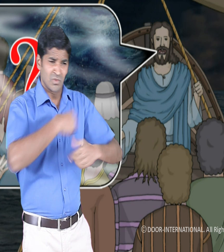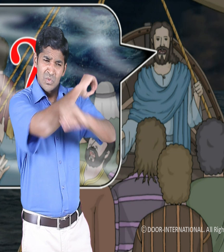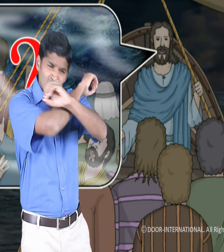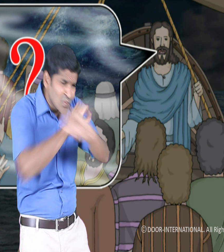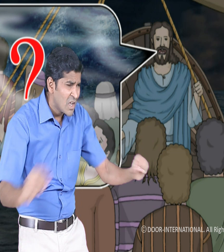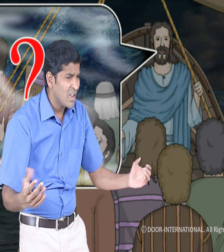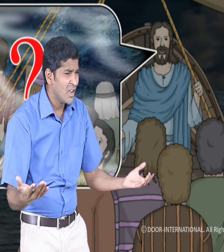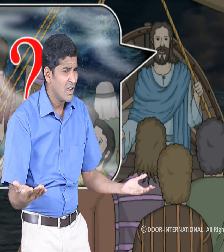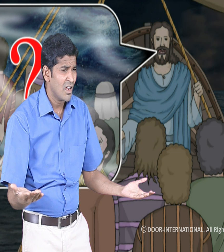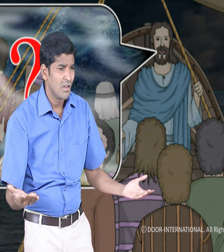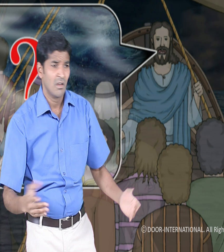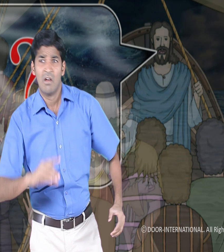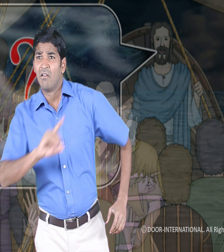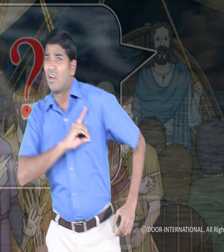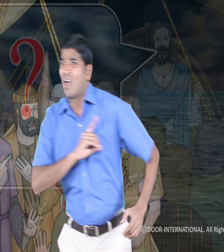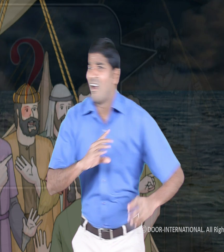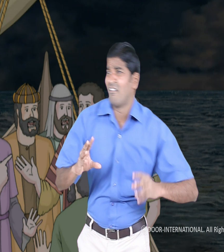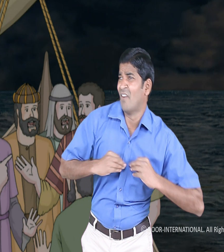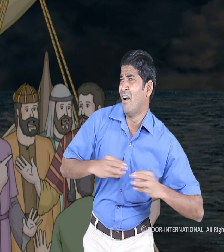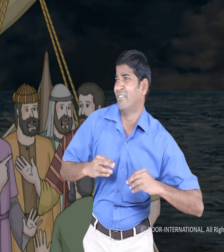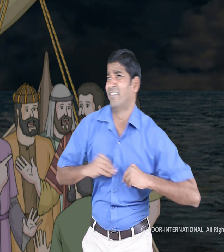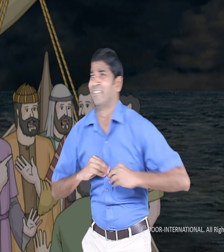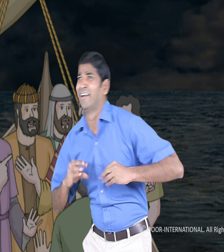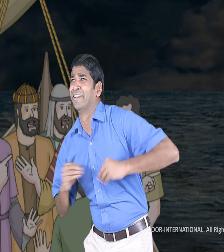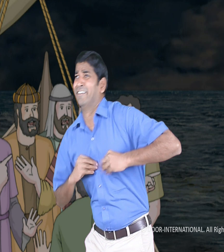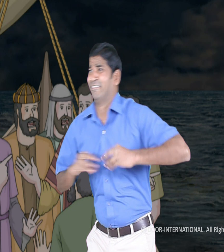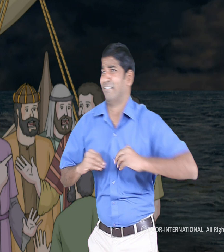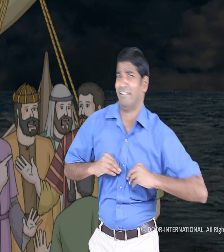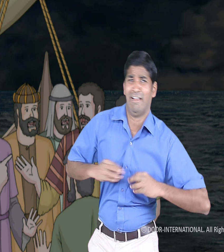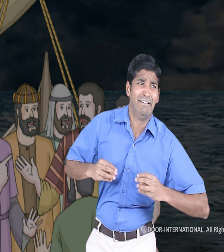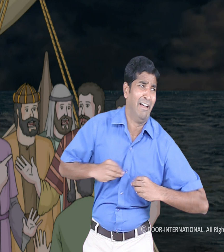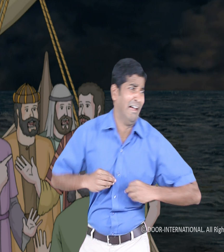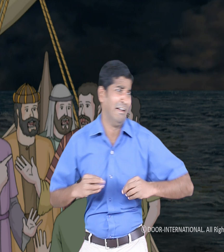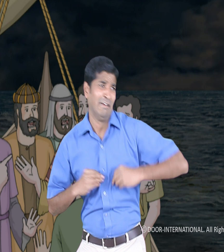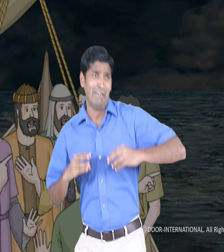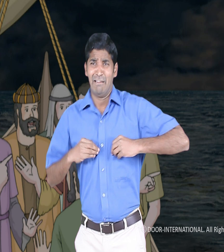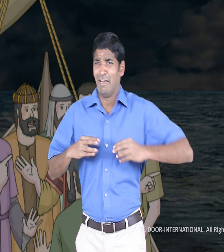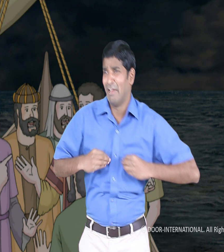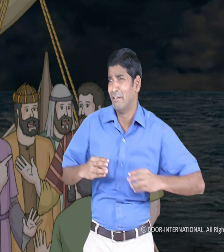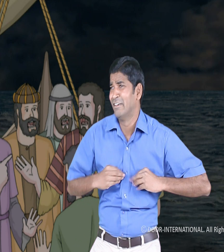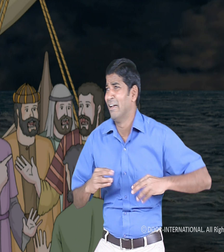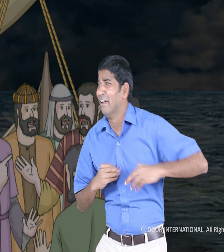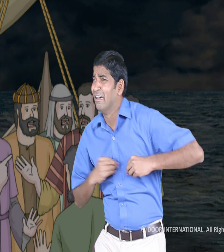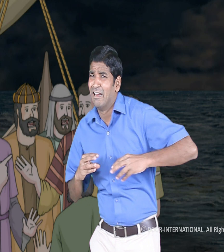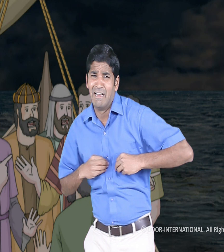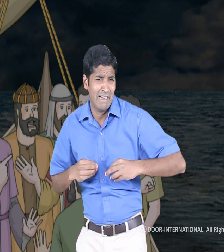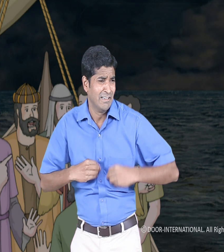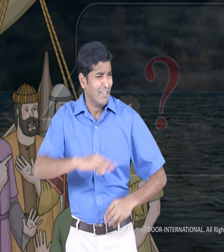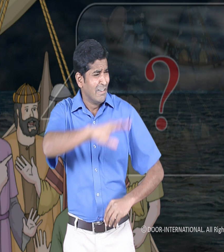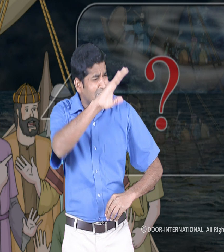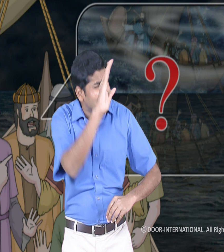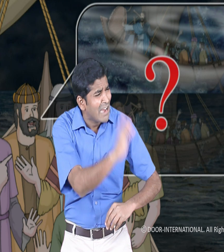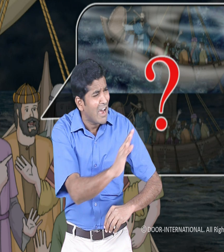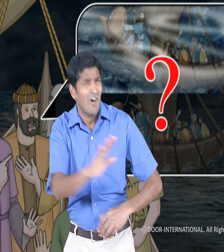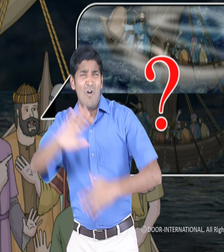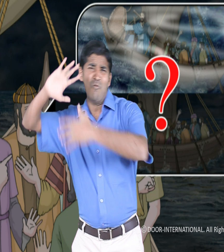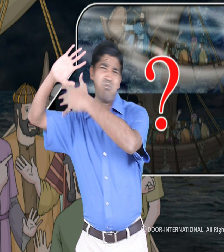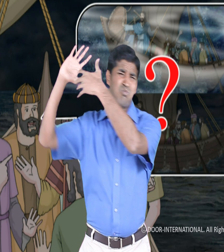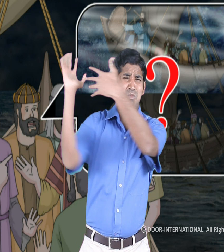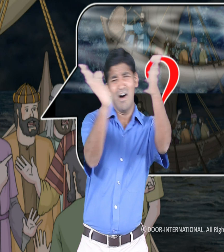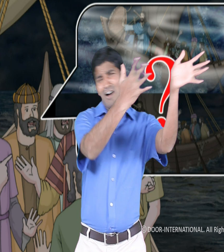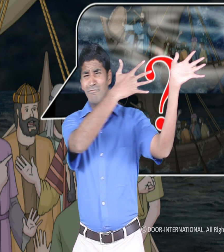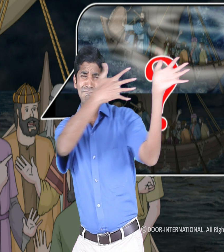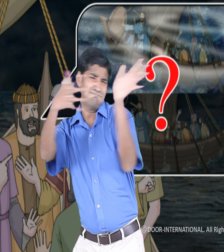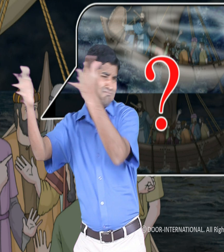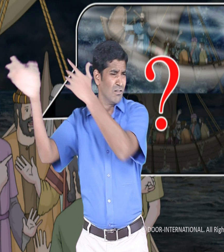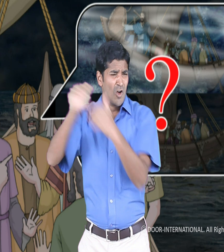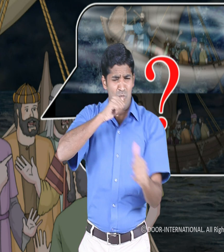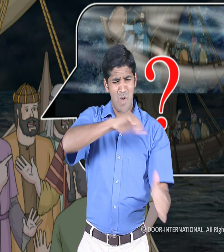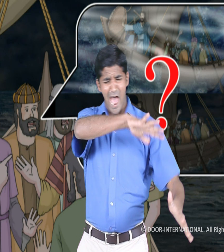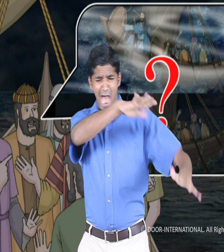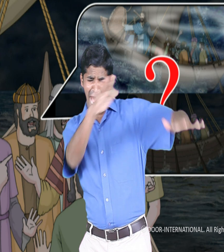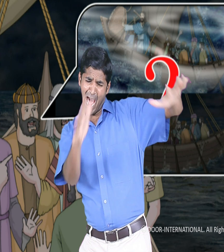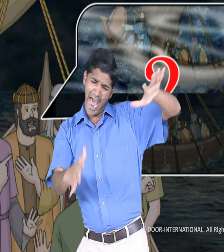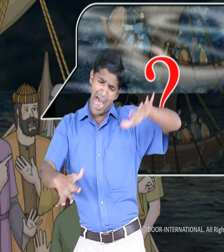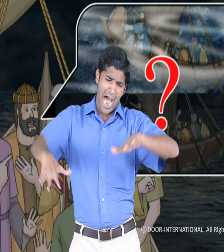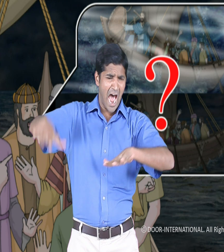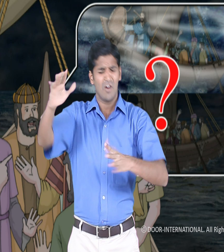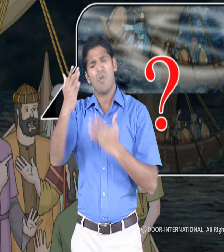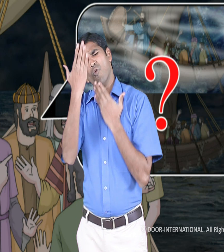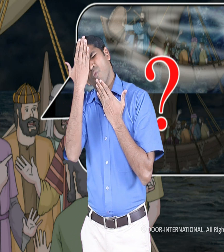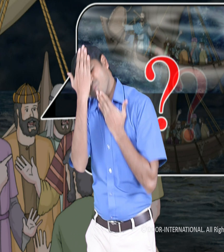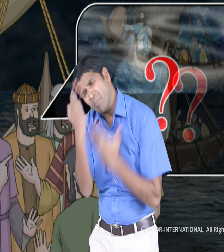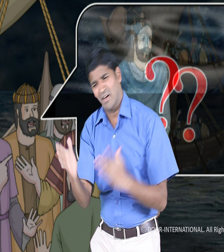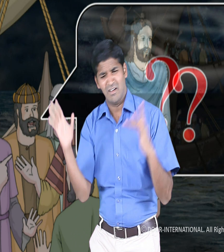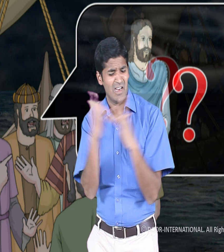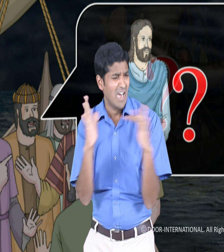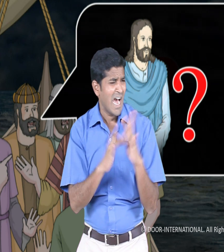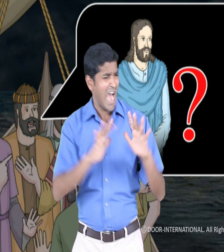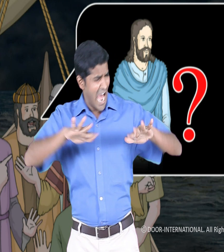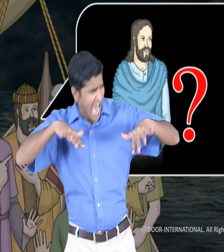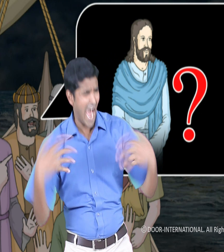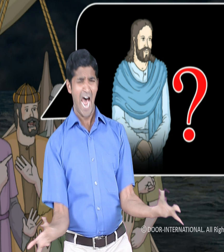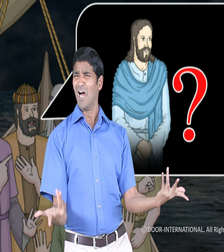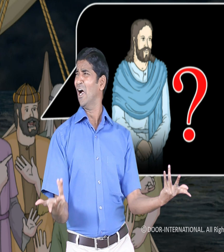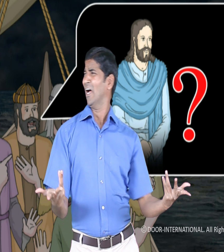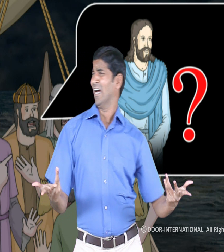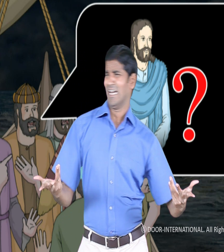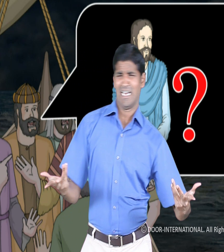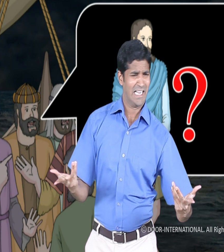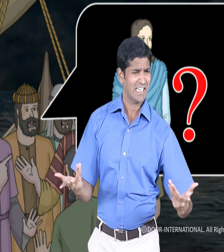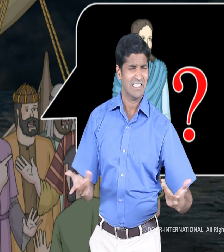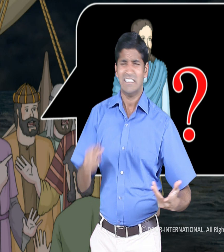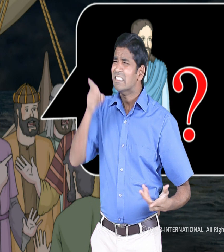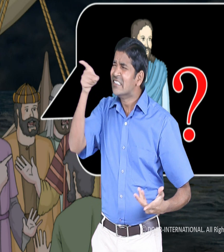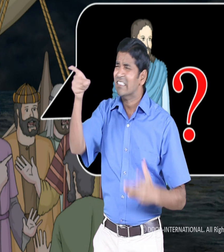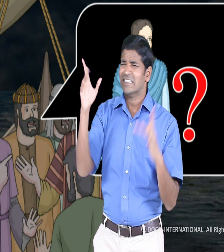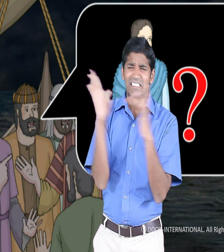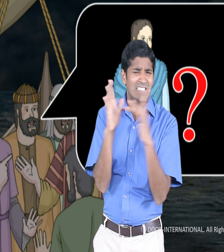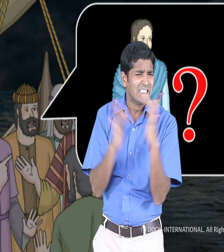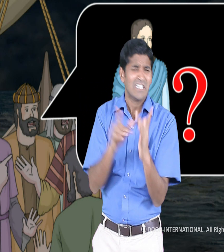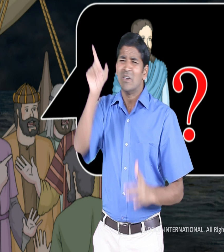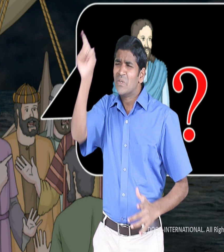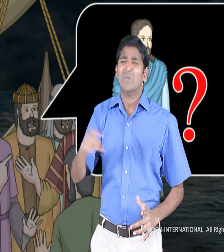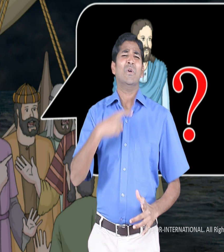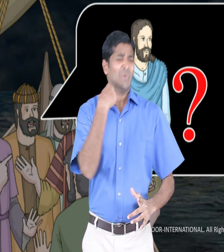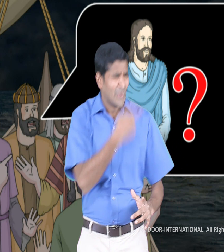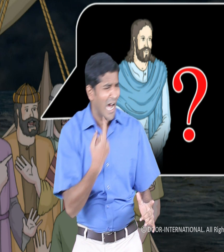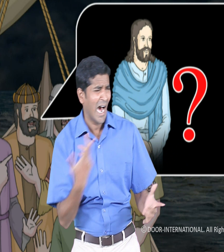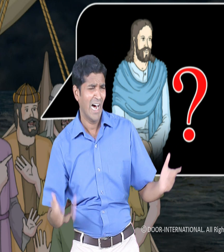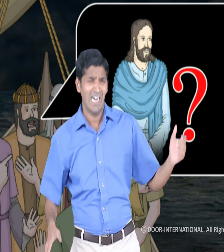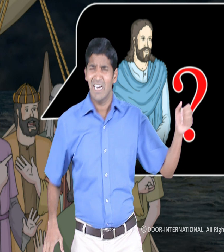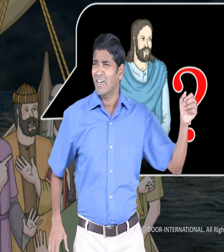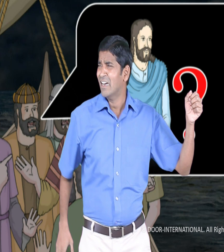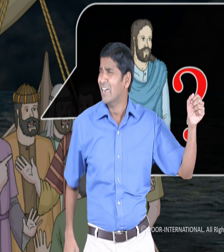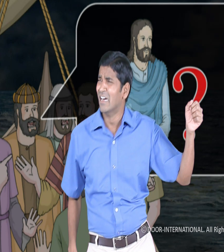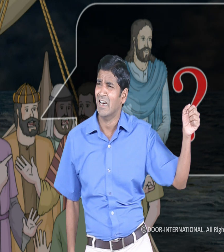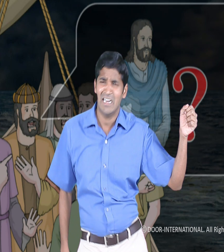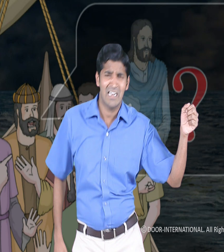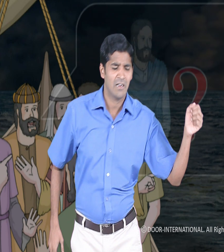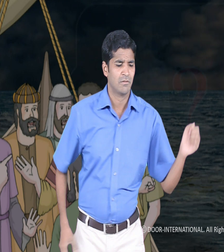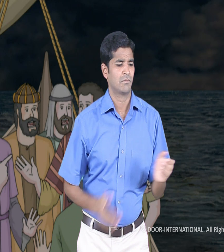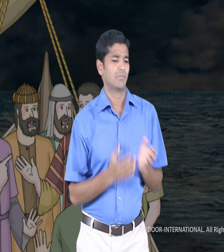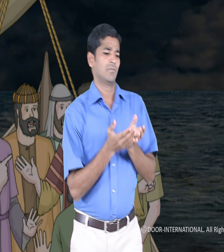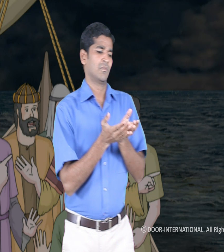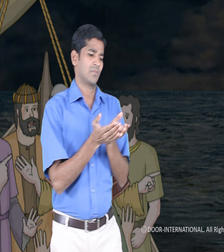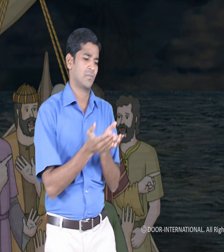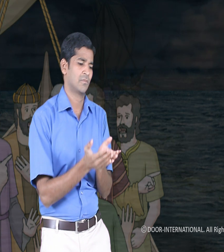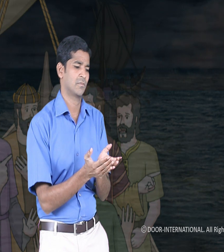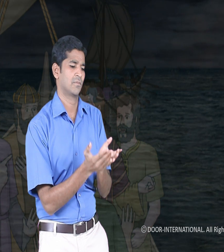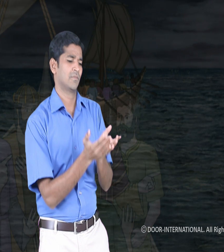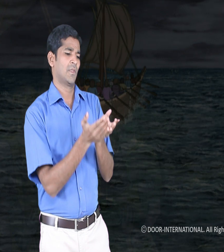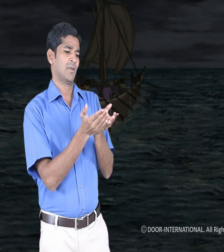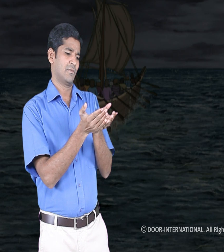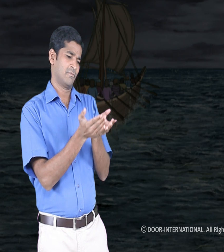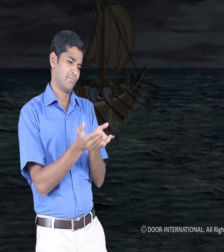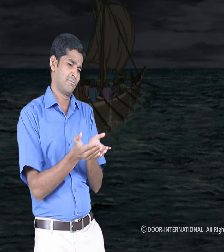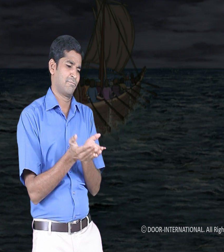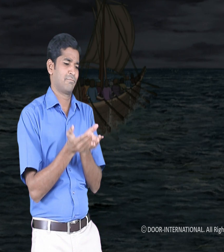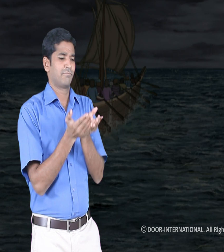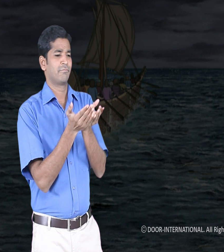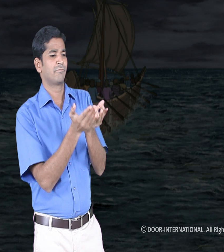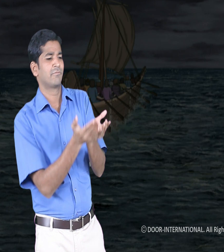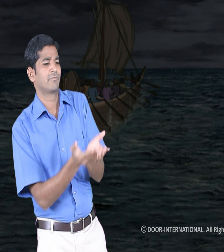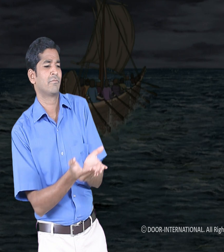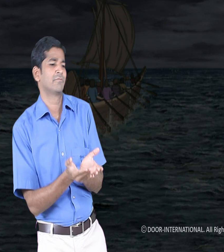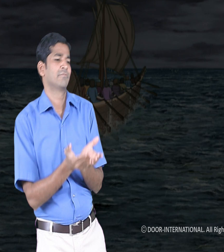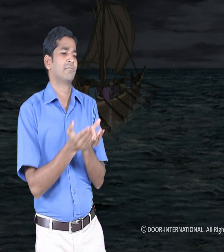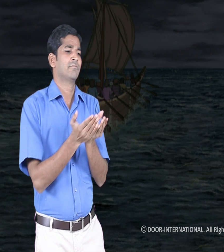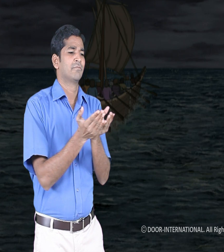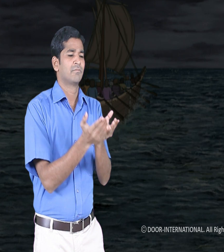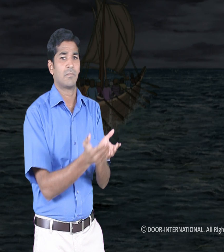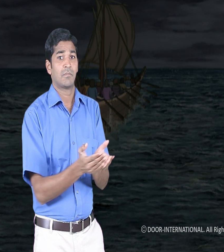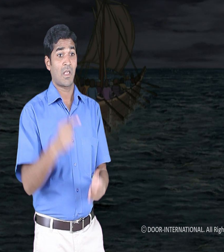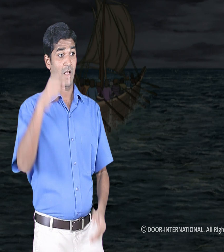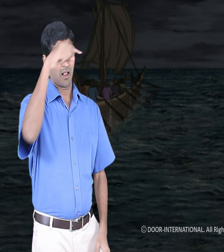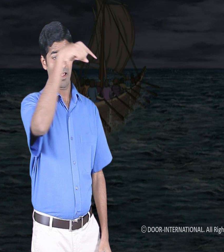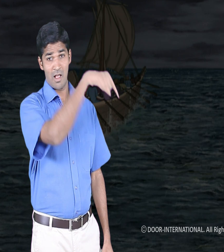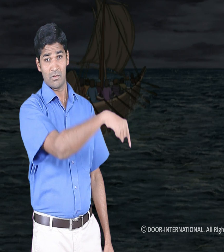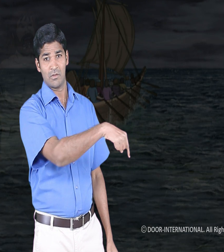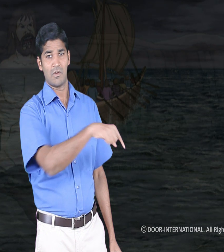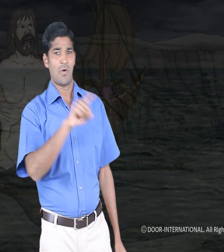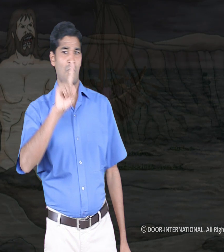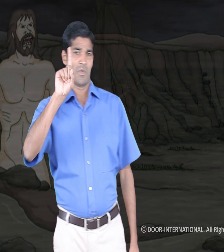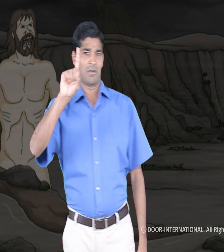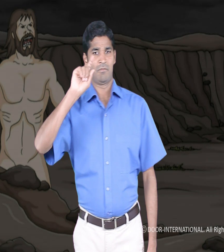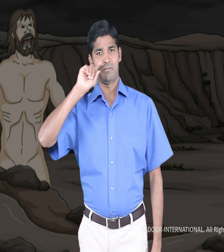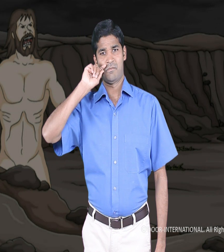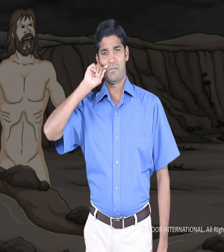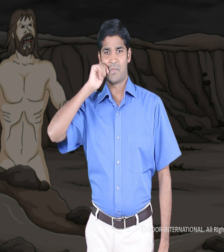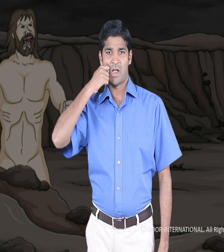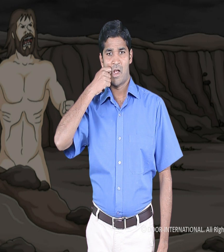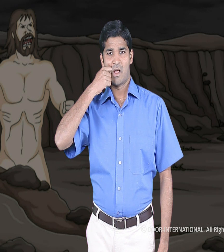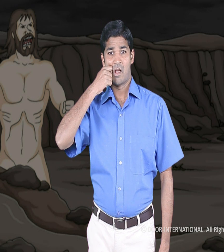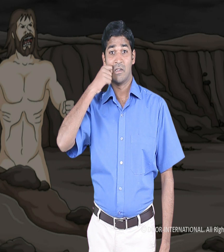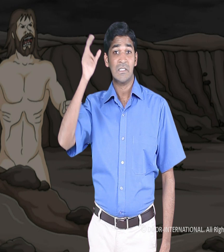Overwhelmed with fear, they asked one another, “Who is this, that even the wind and the sea obey Him?” On the other side of the sea, they arrived in the region of the Gerasenes.